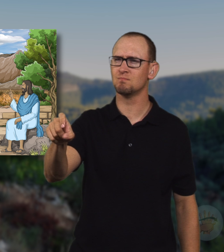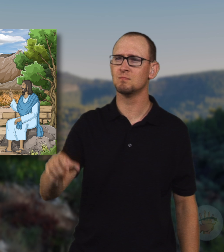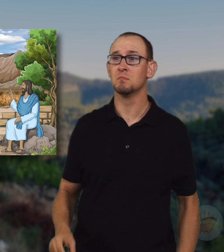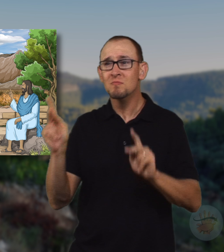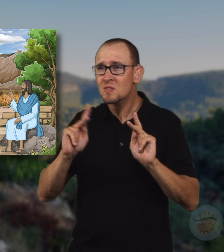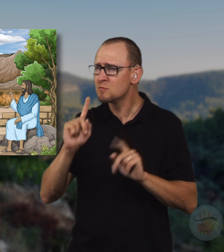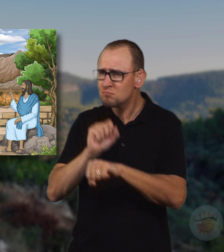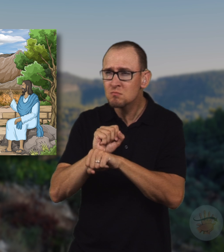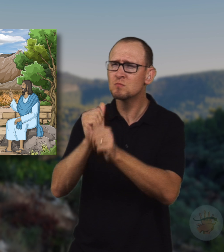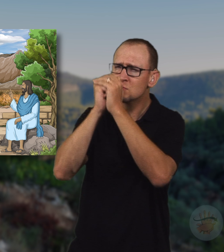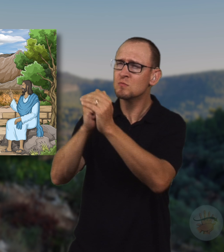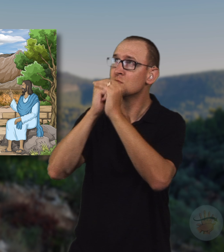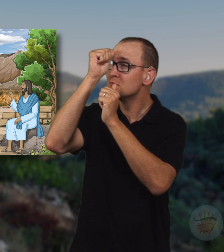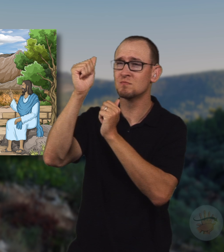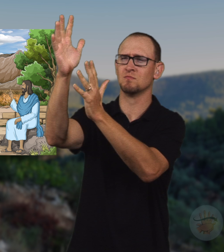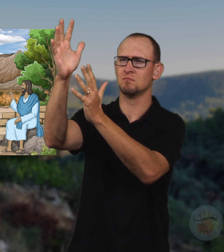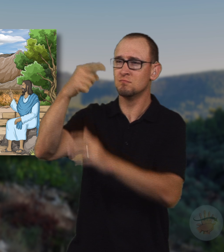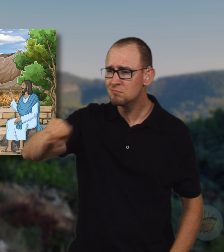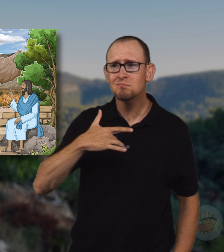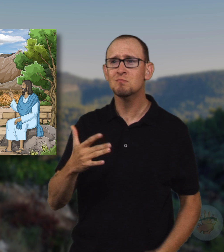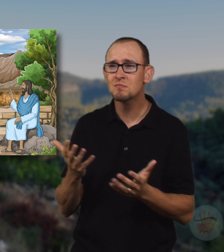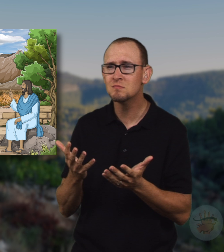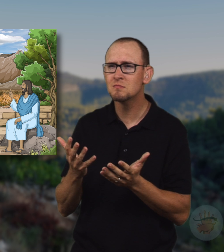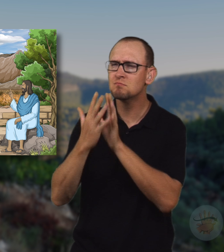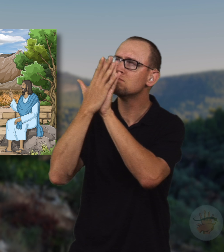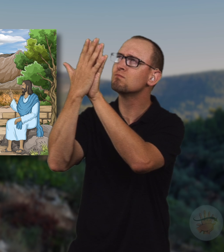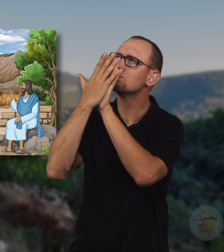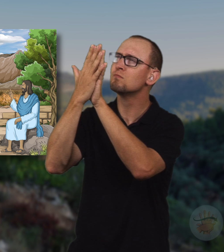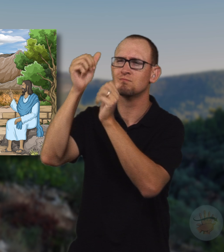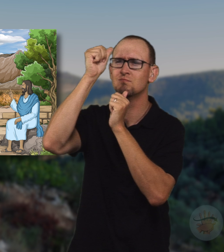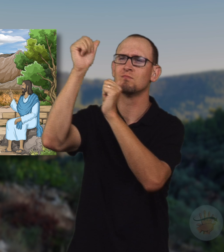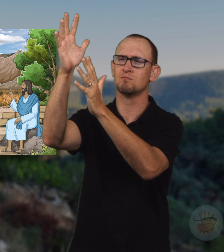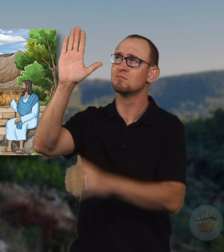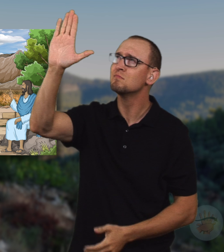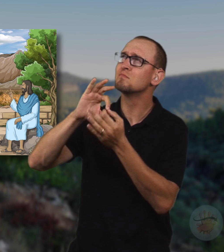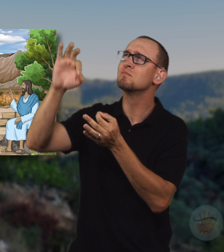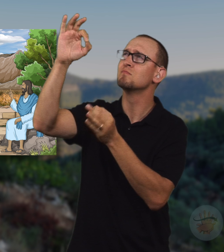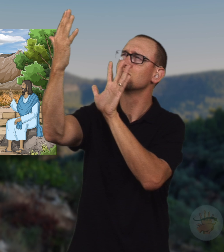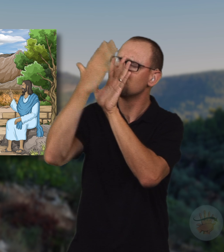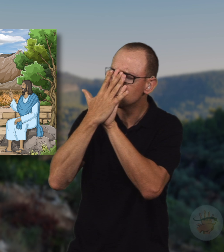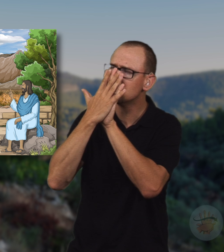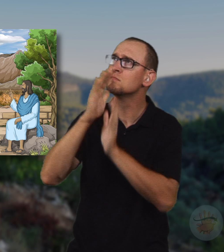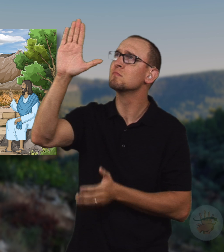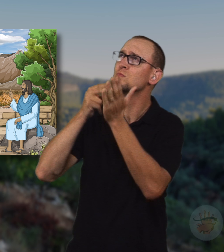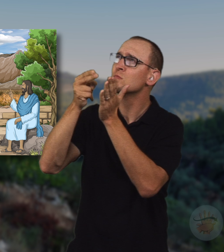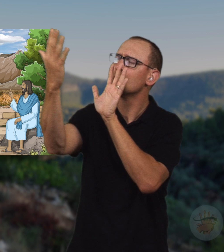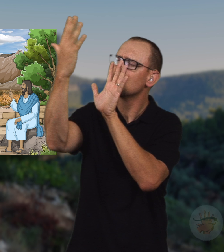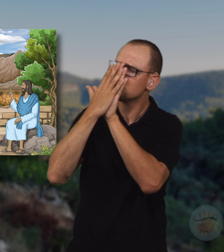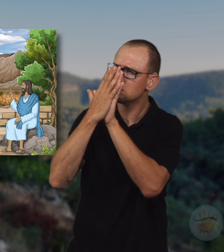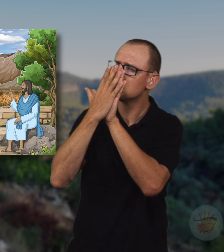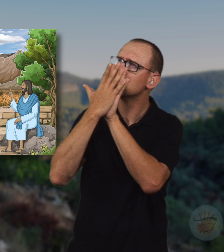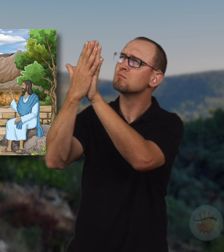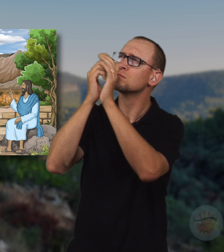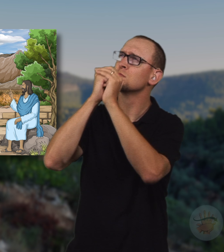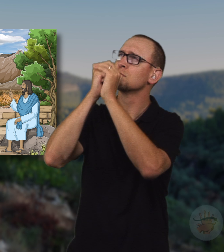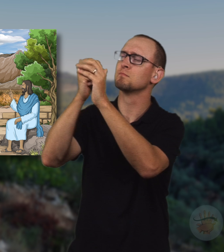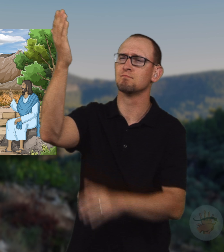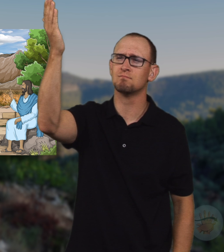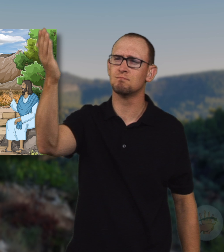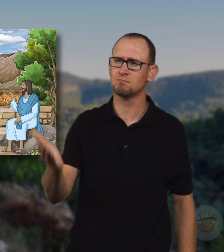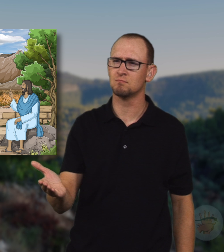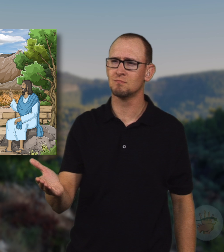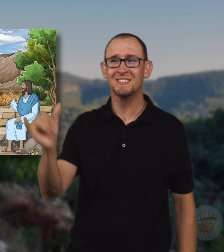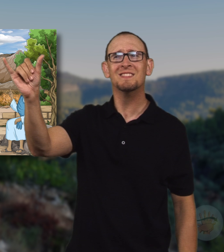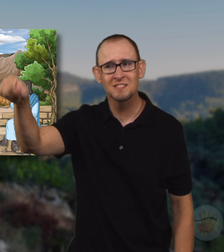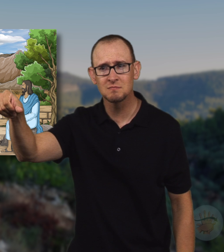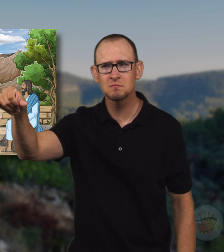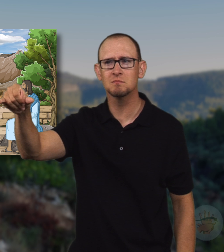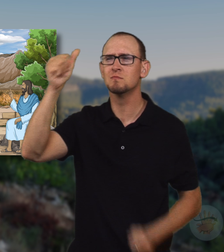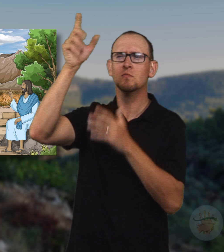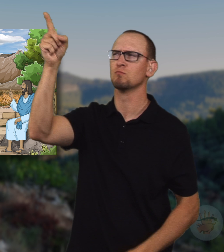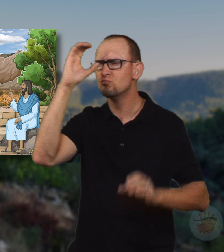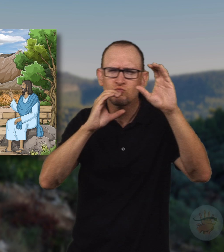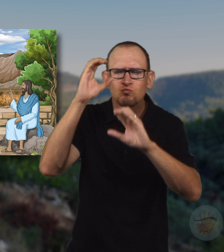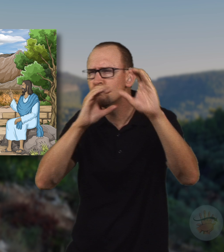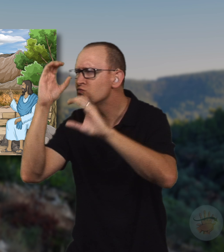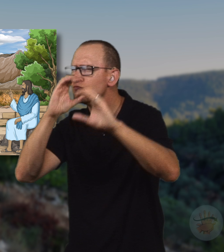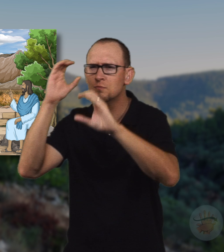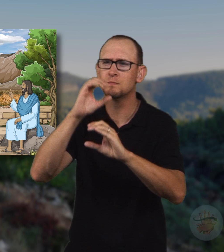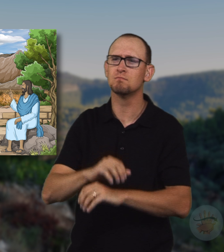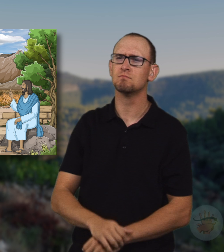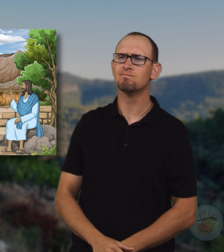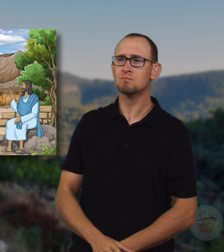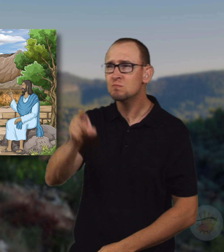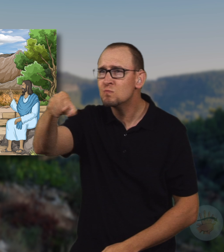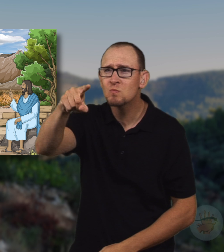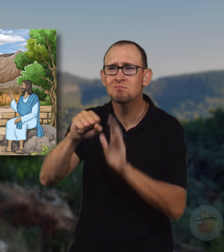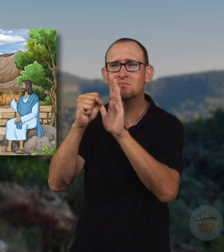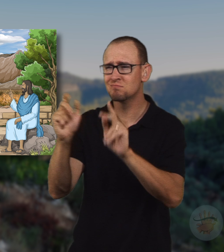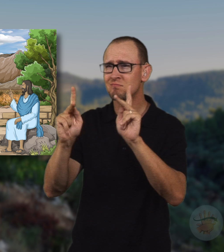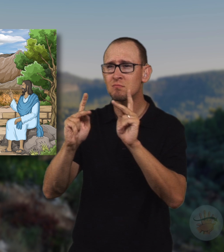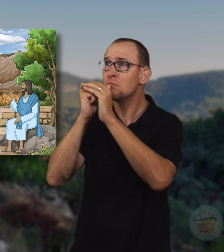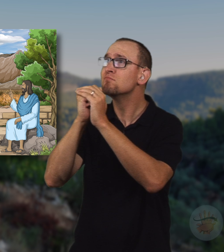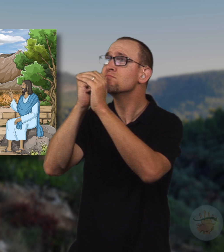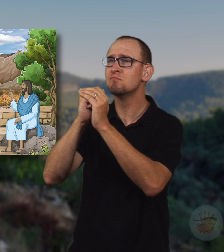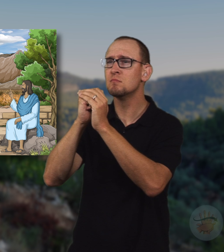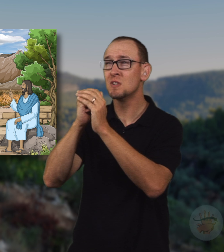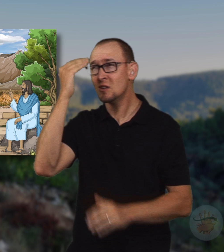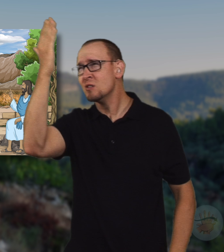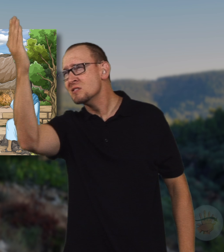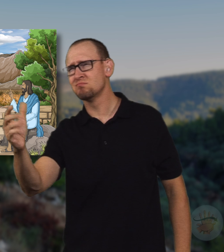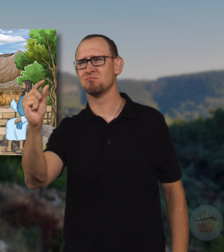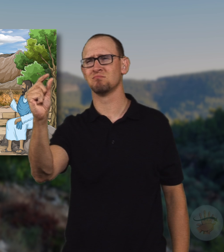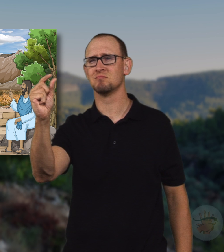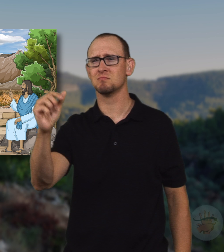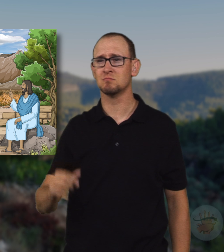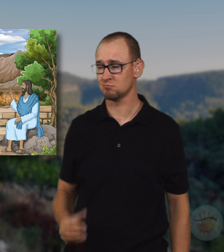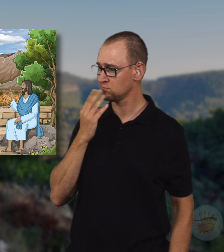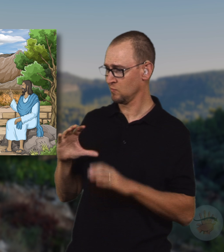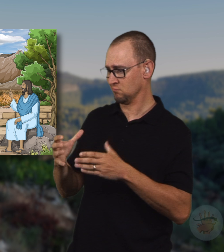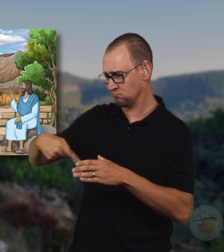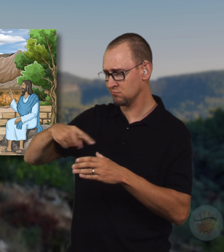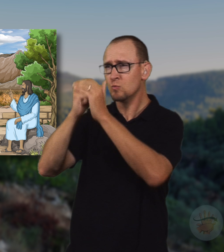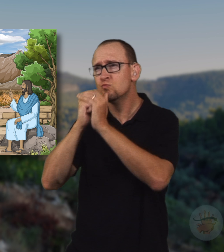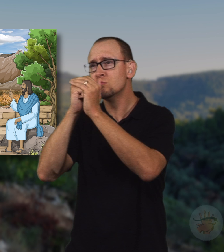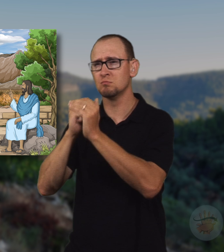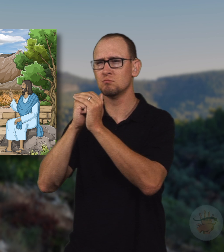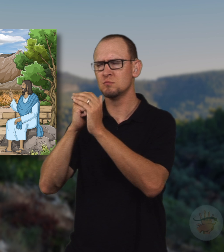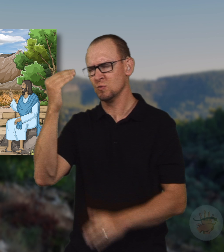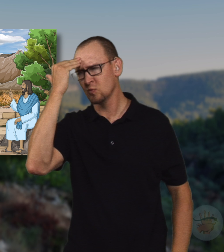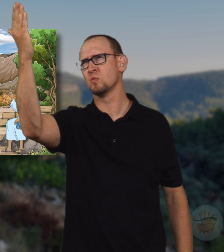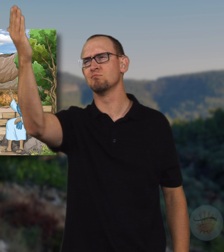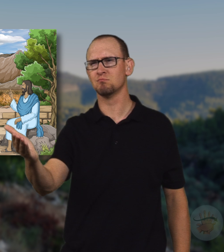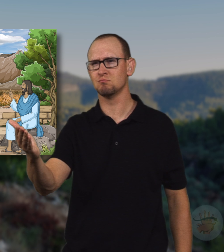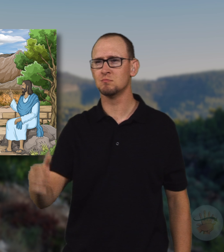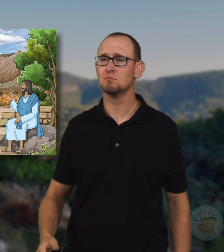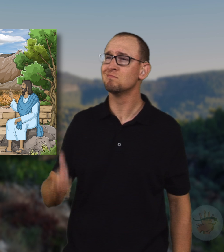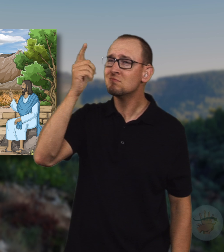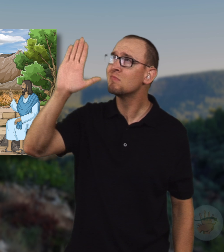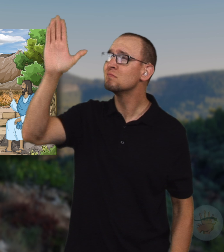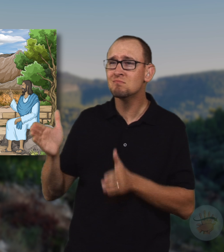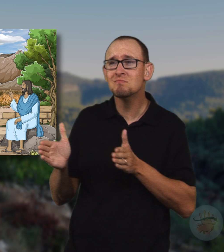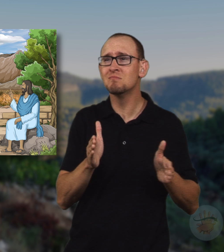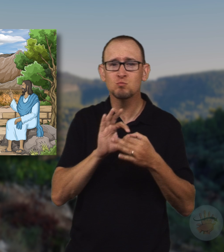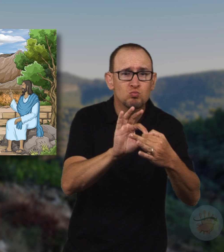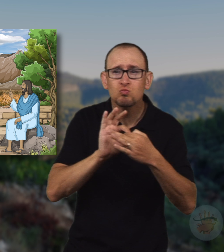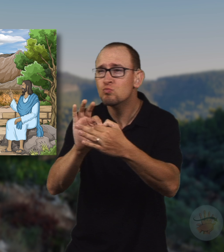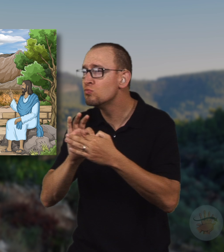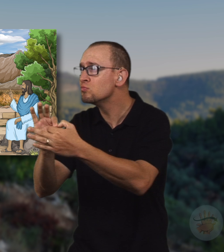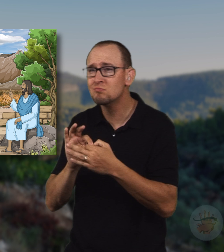But a time is coming and has now come when the true worshipers will worship the Father in spirit and in truth, for the Father is seeking such as these to worship Him.